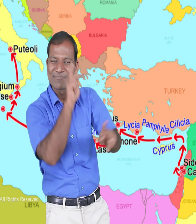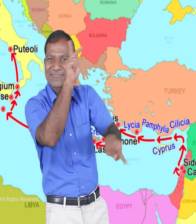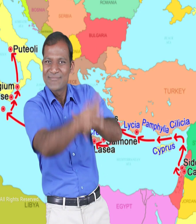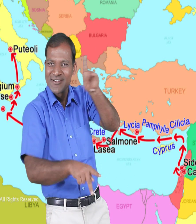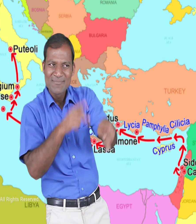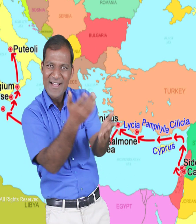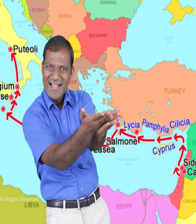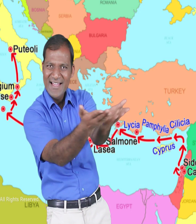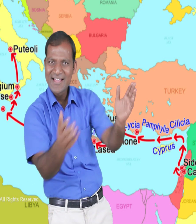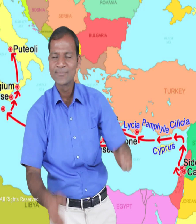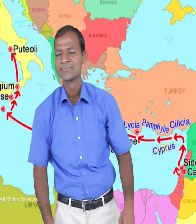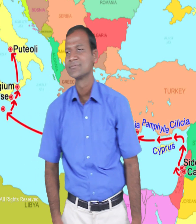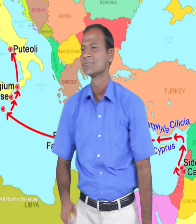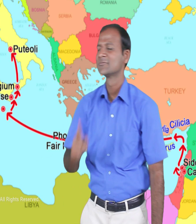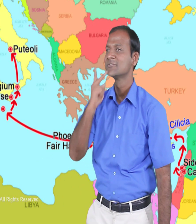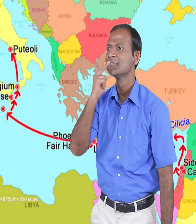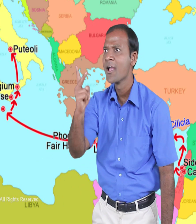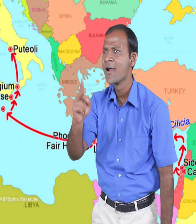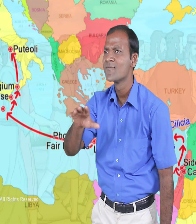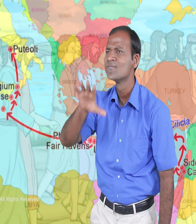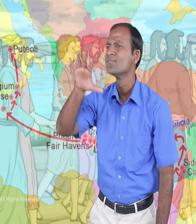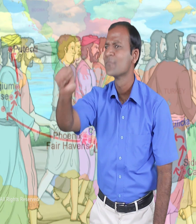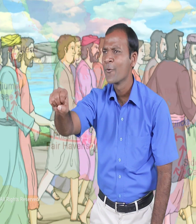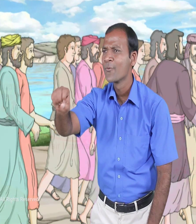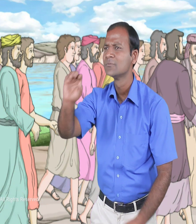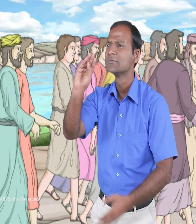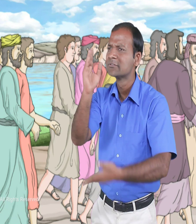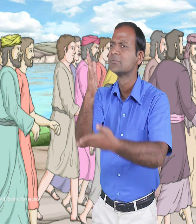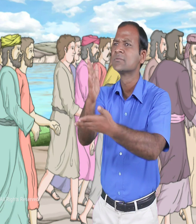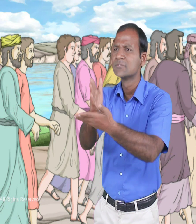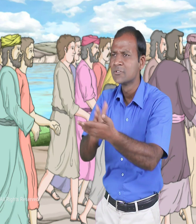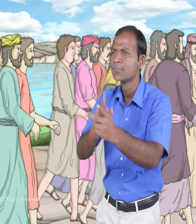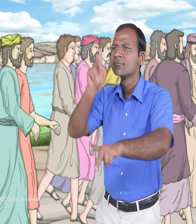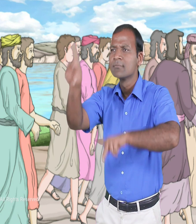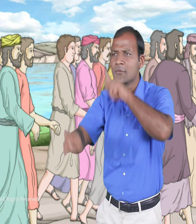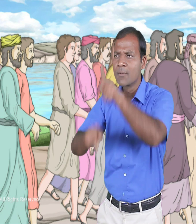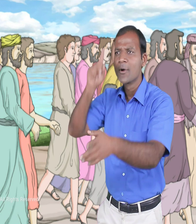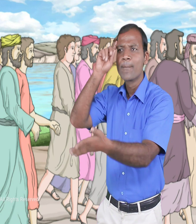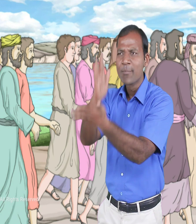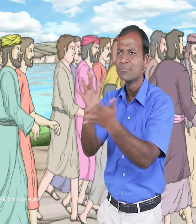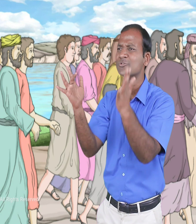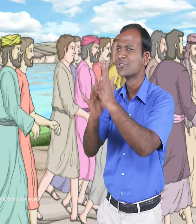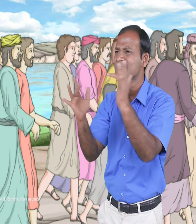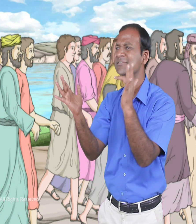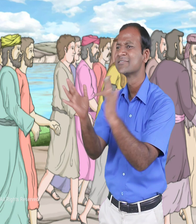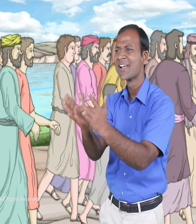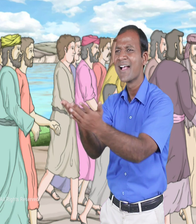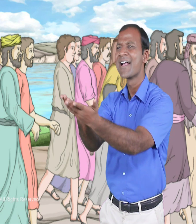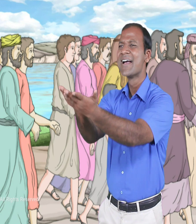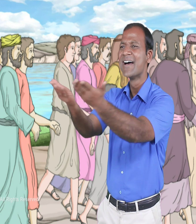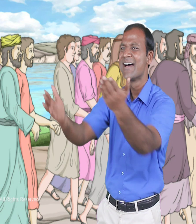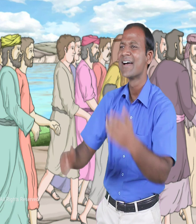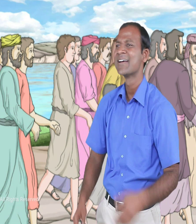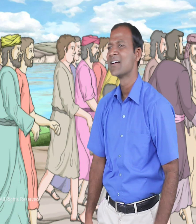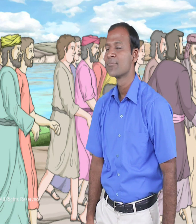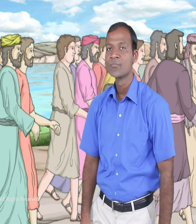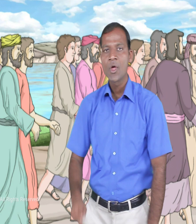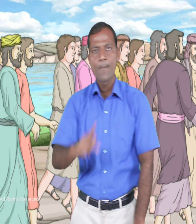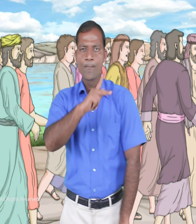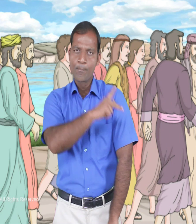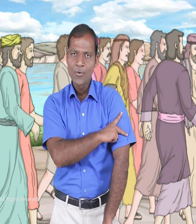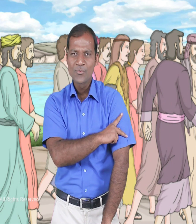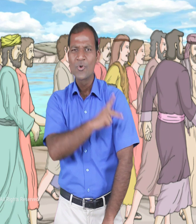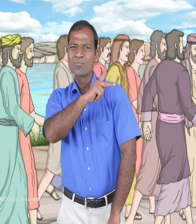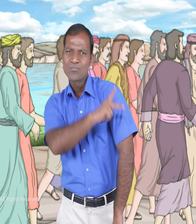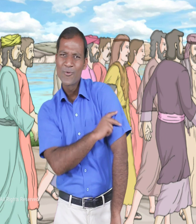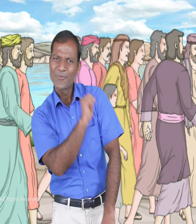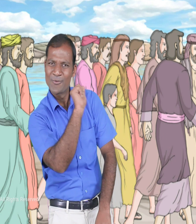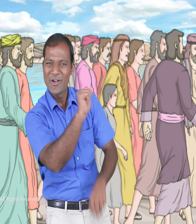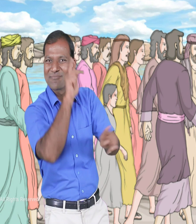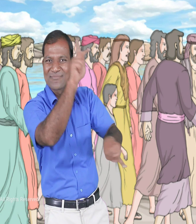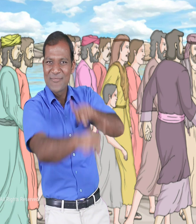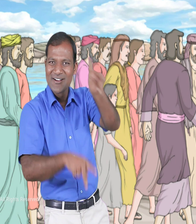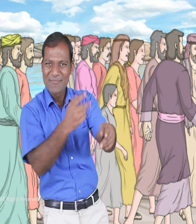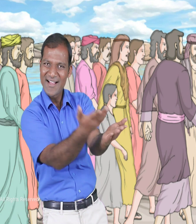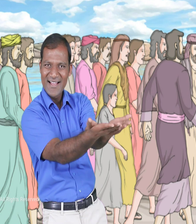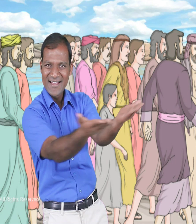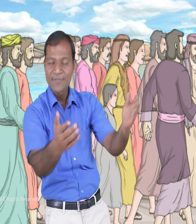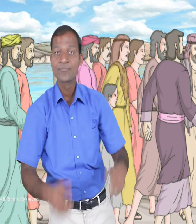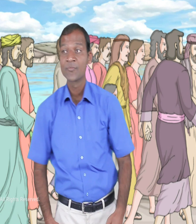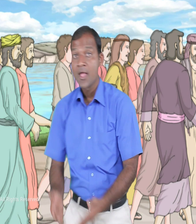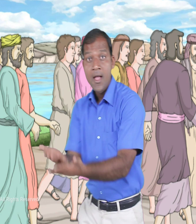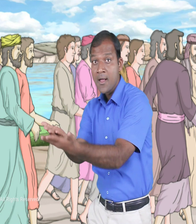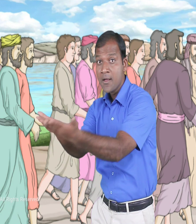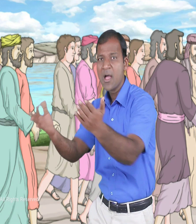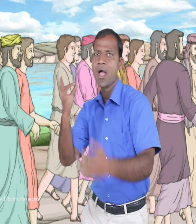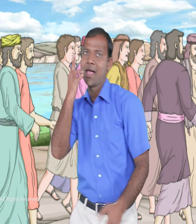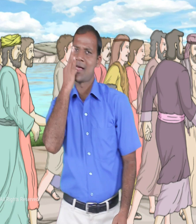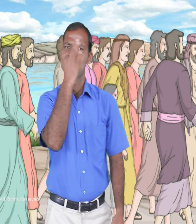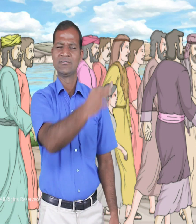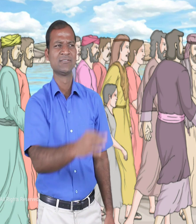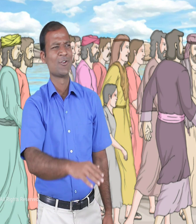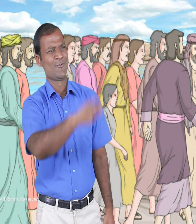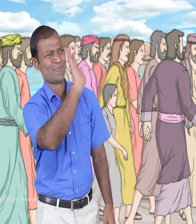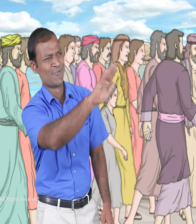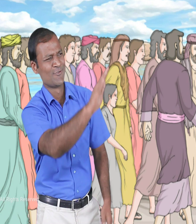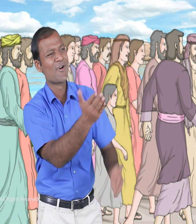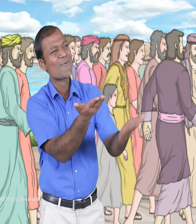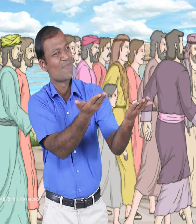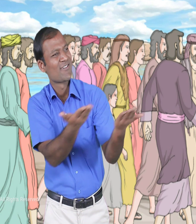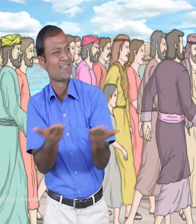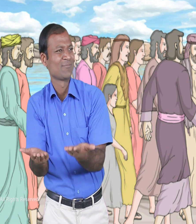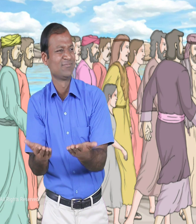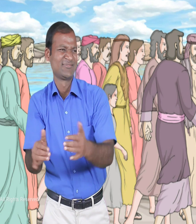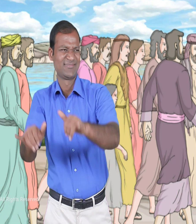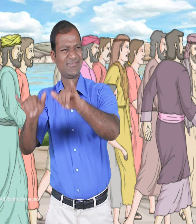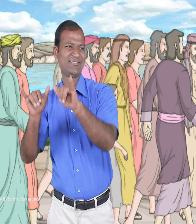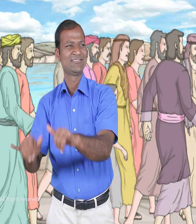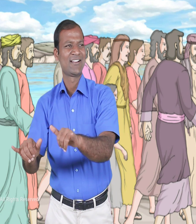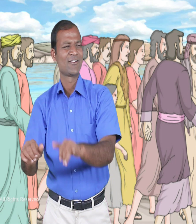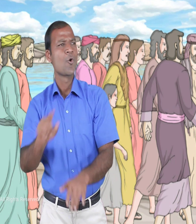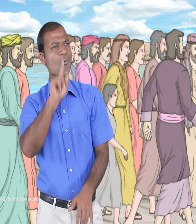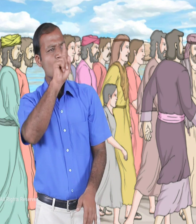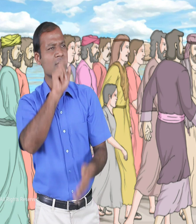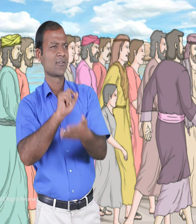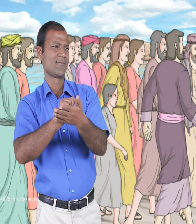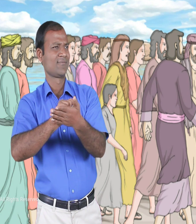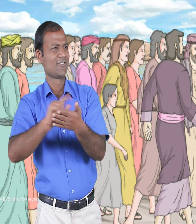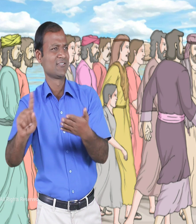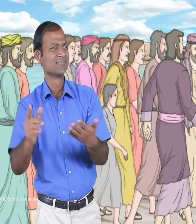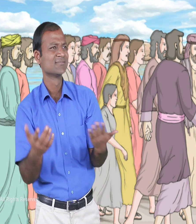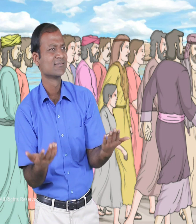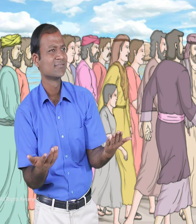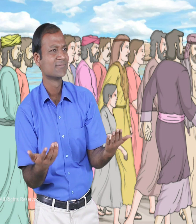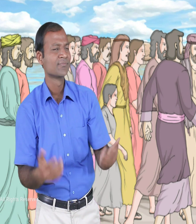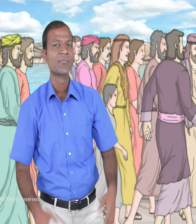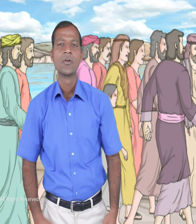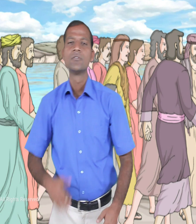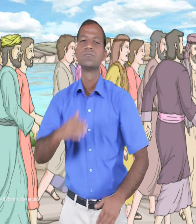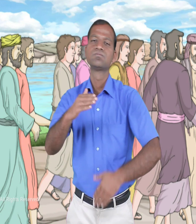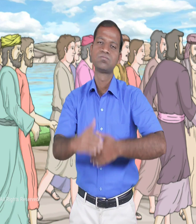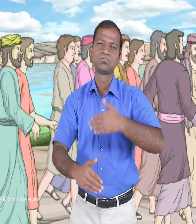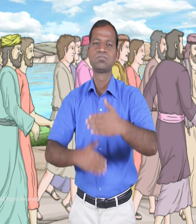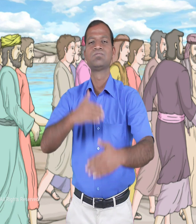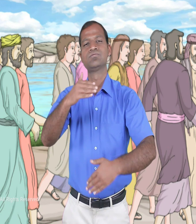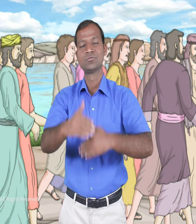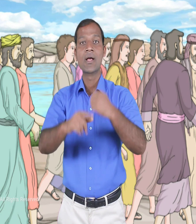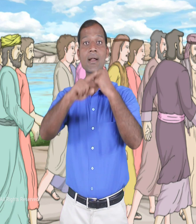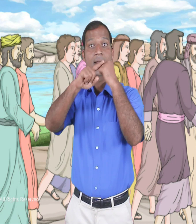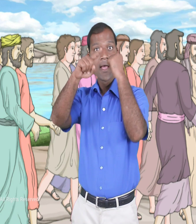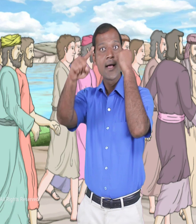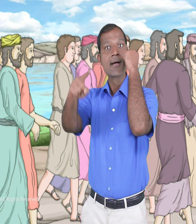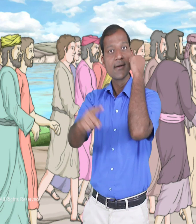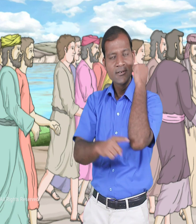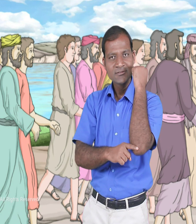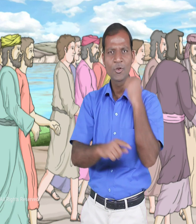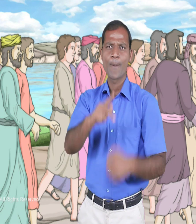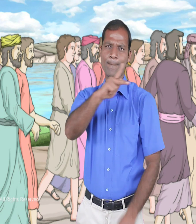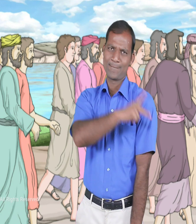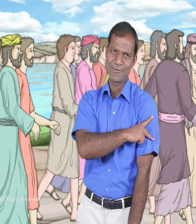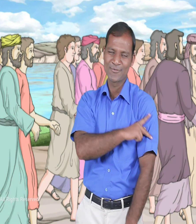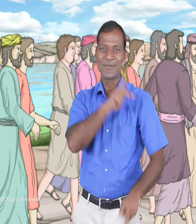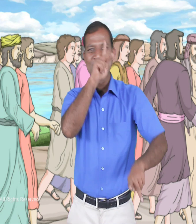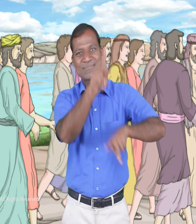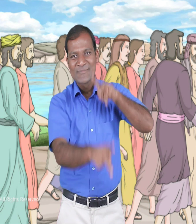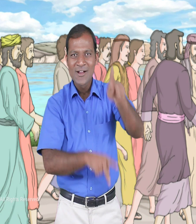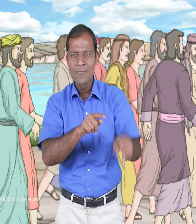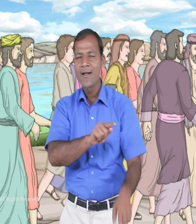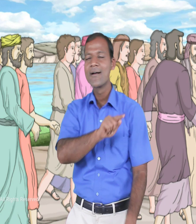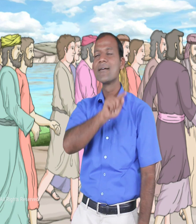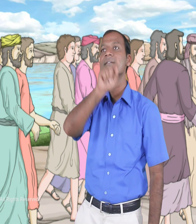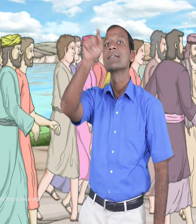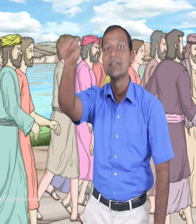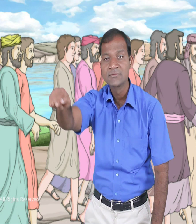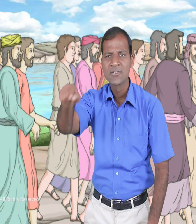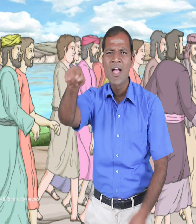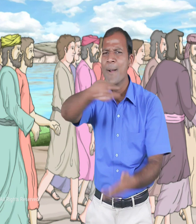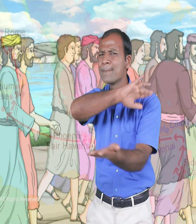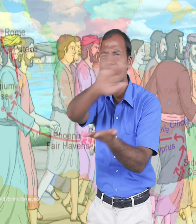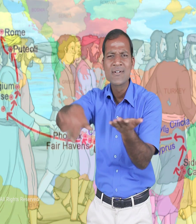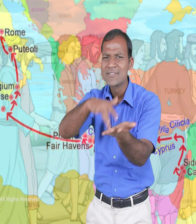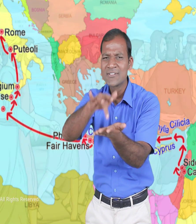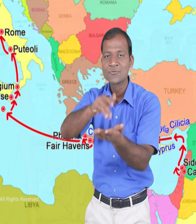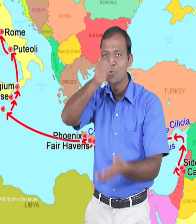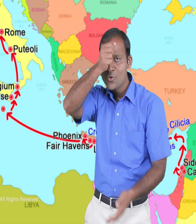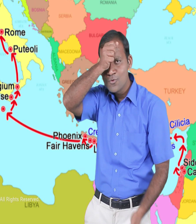There we found some brothers who invited us to spend the week with them.